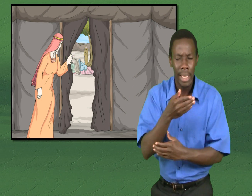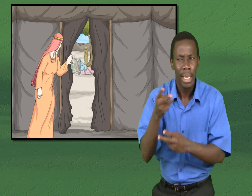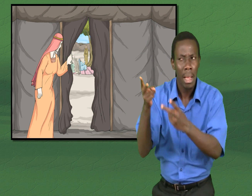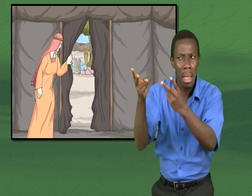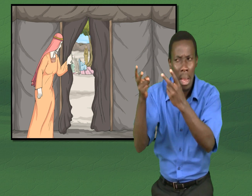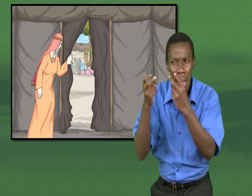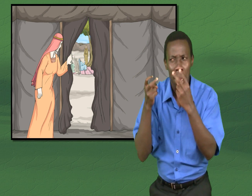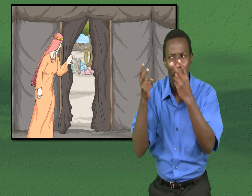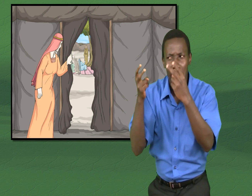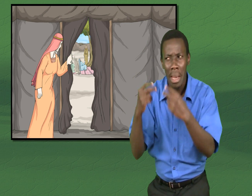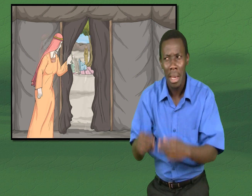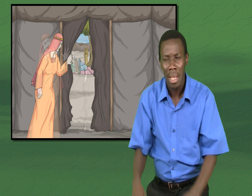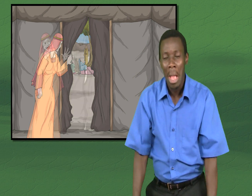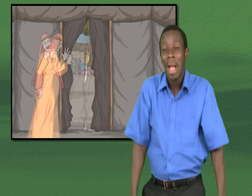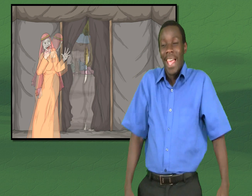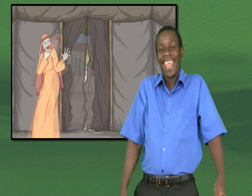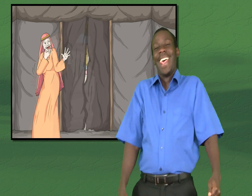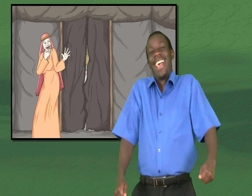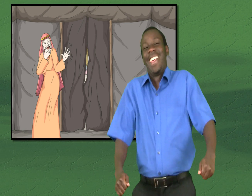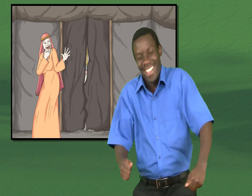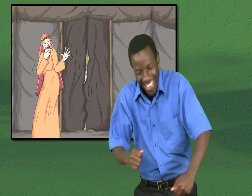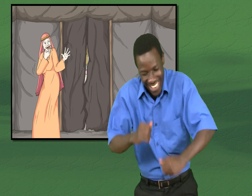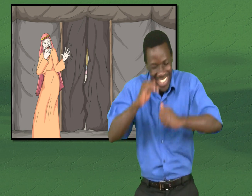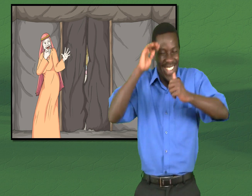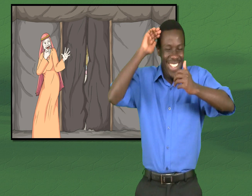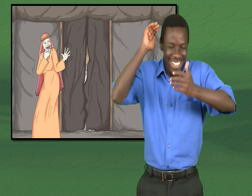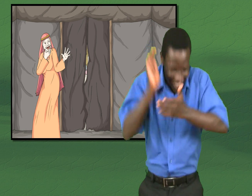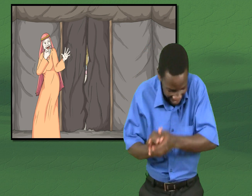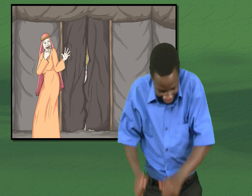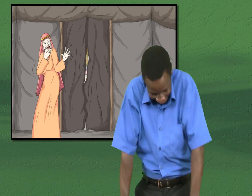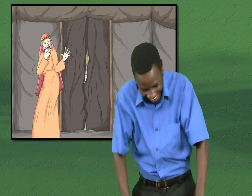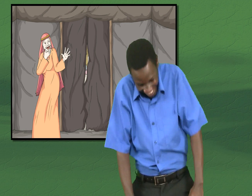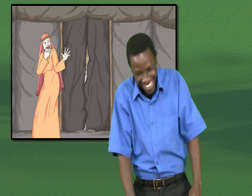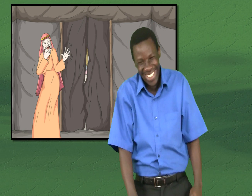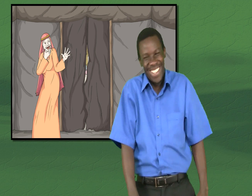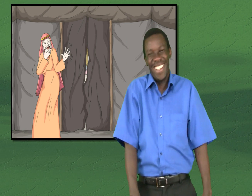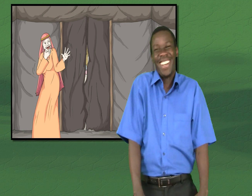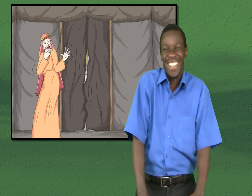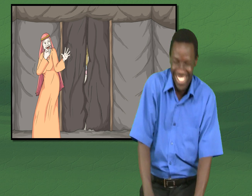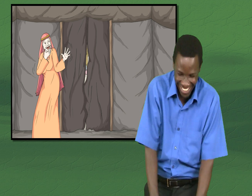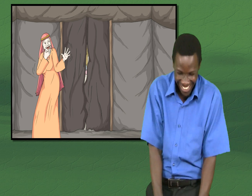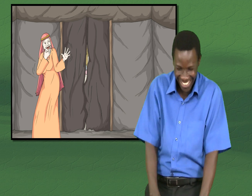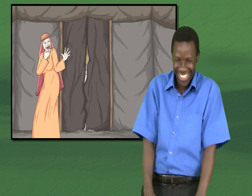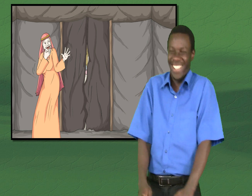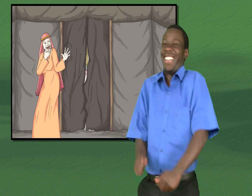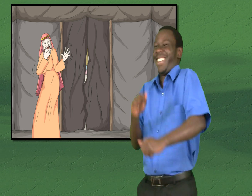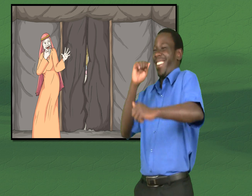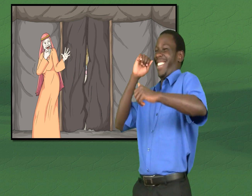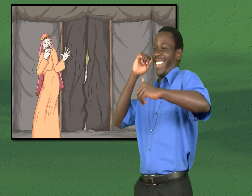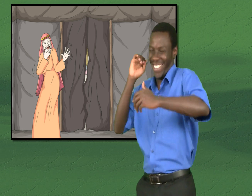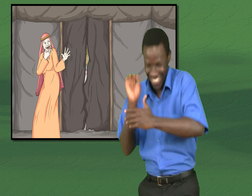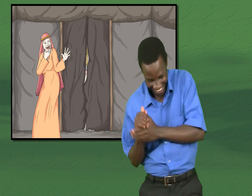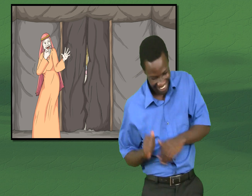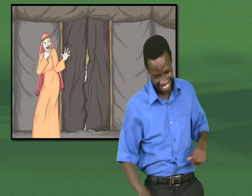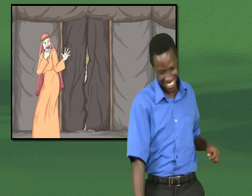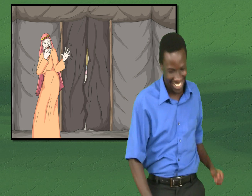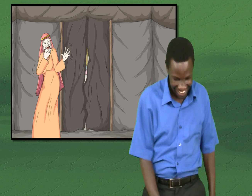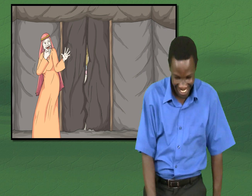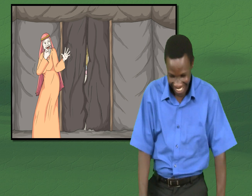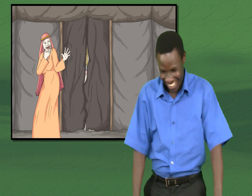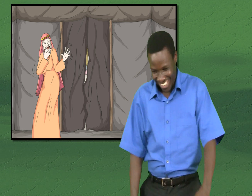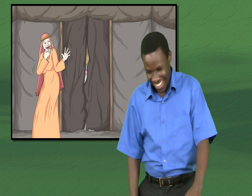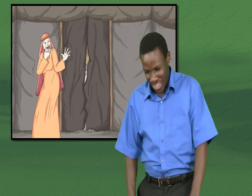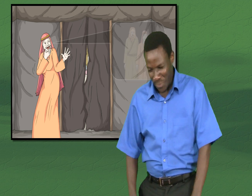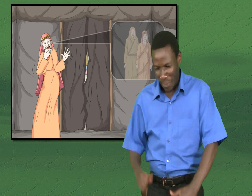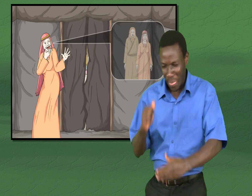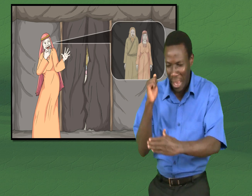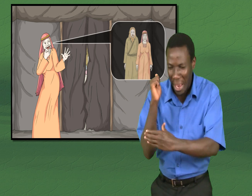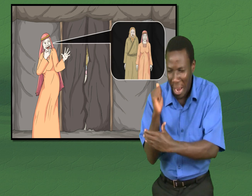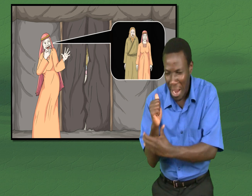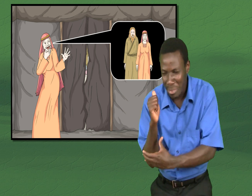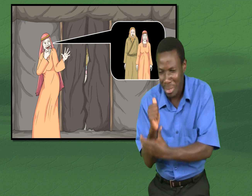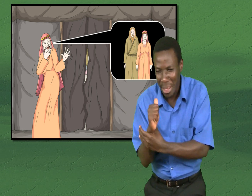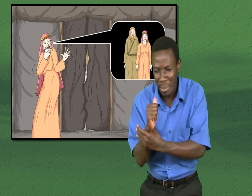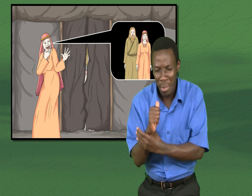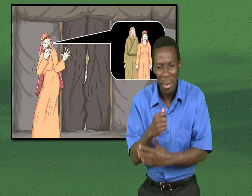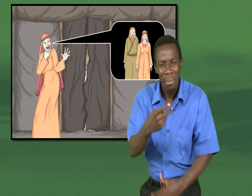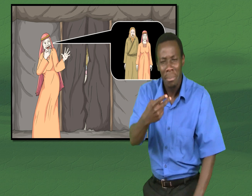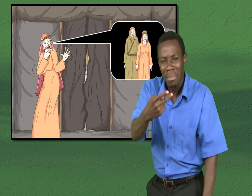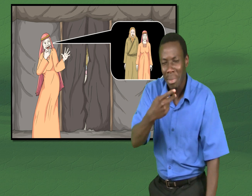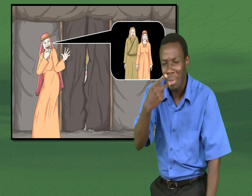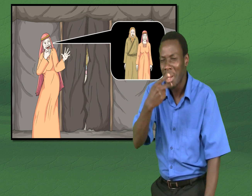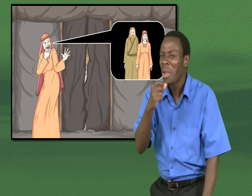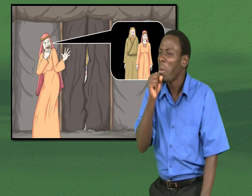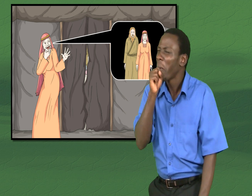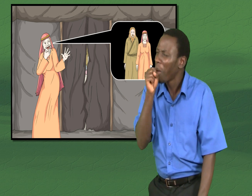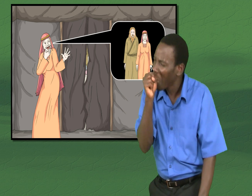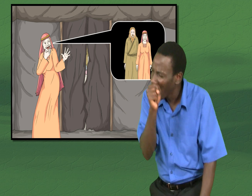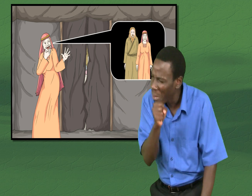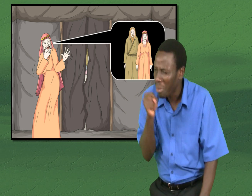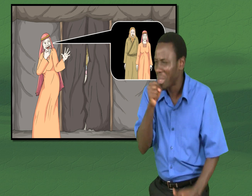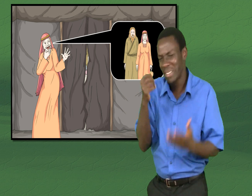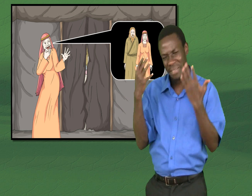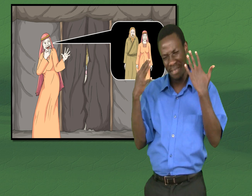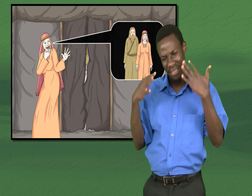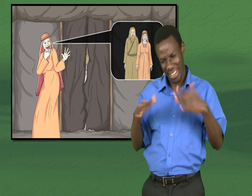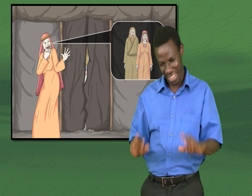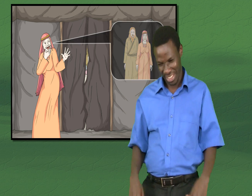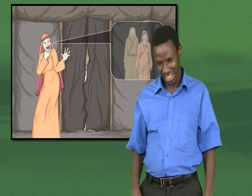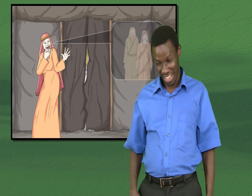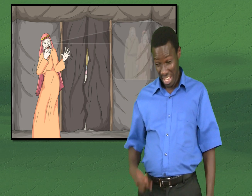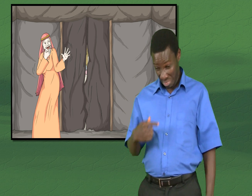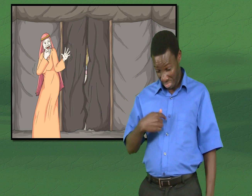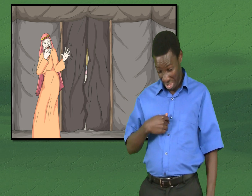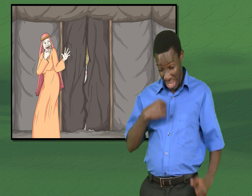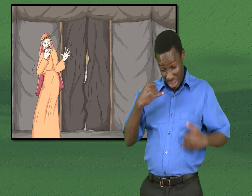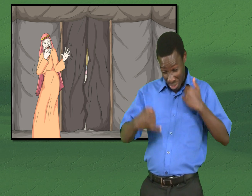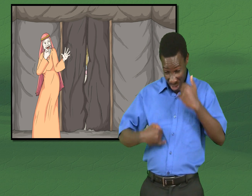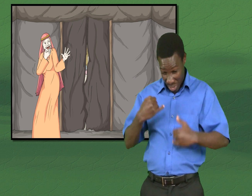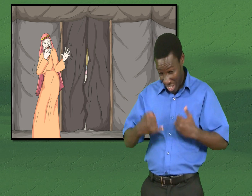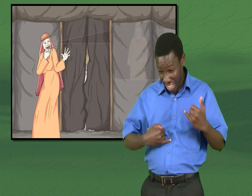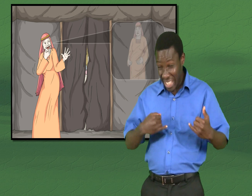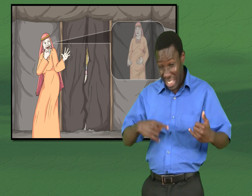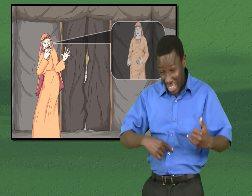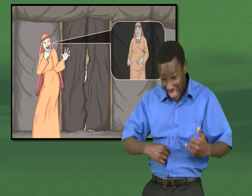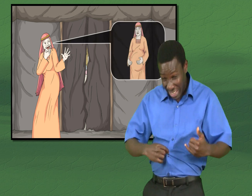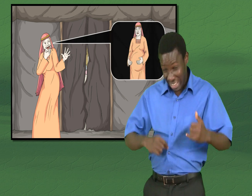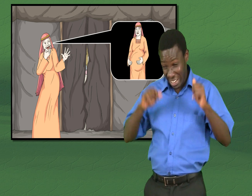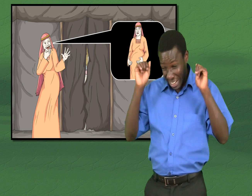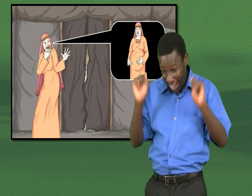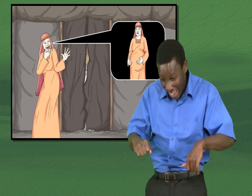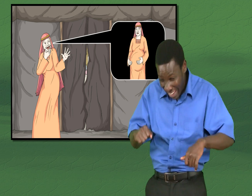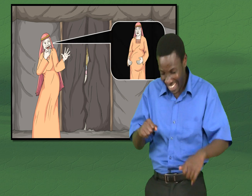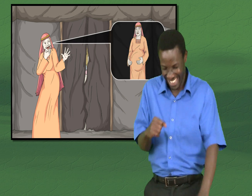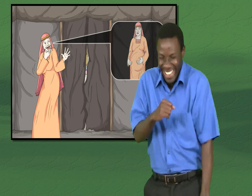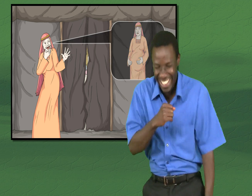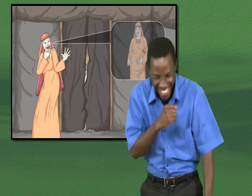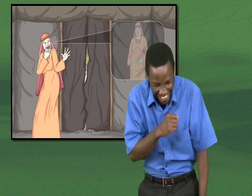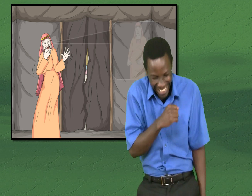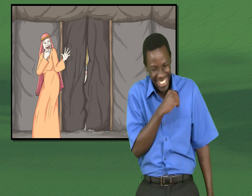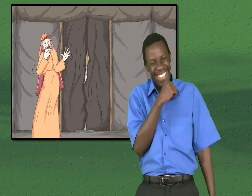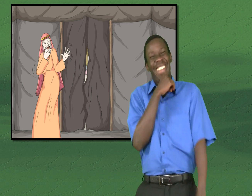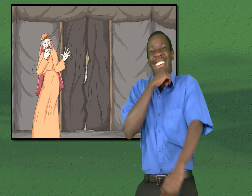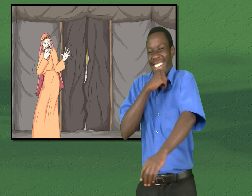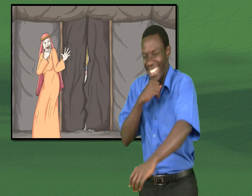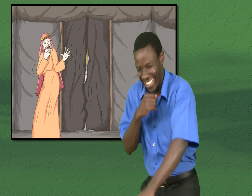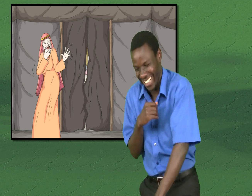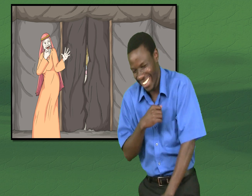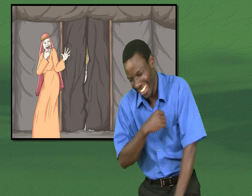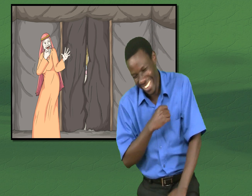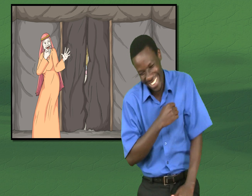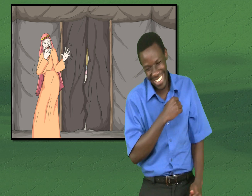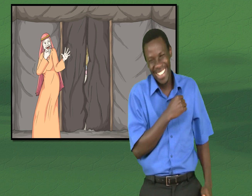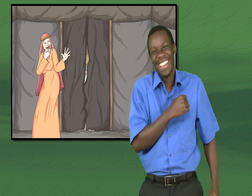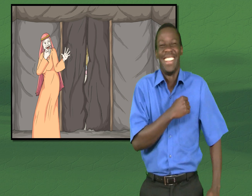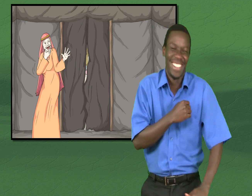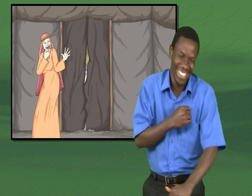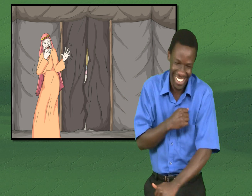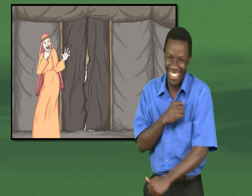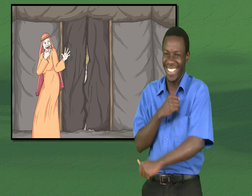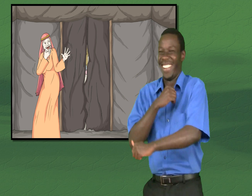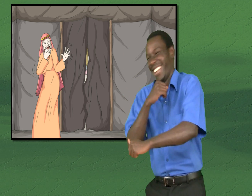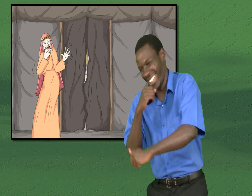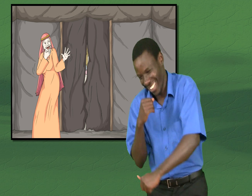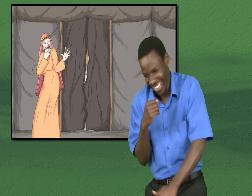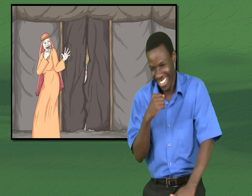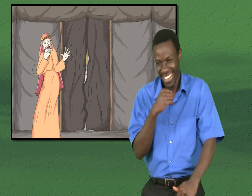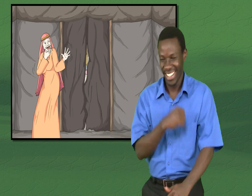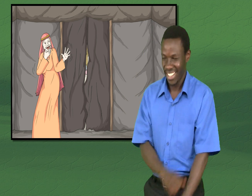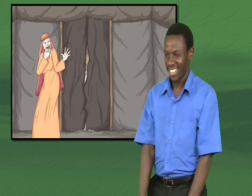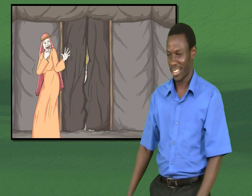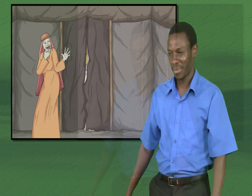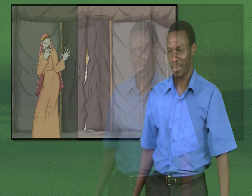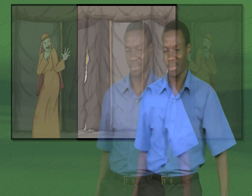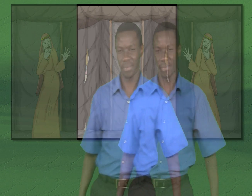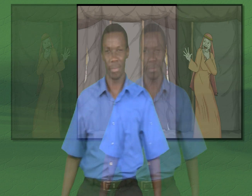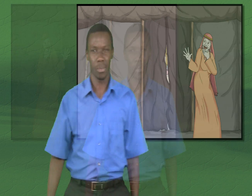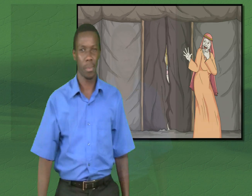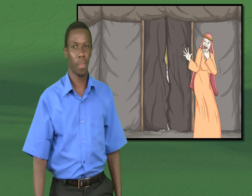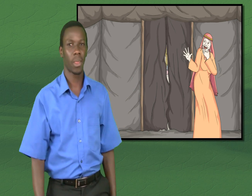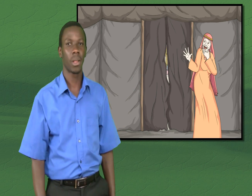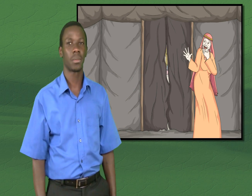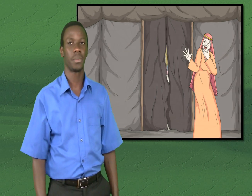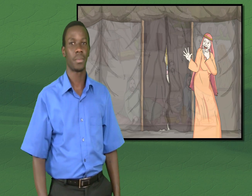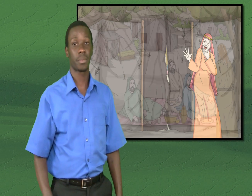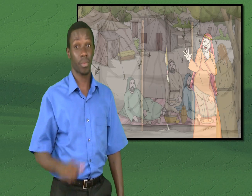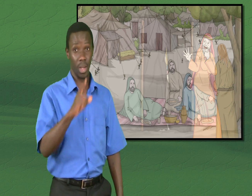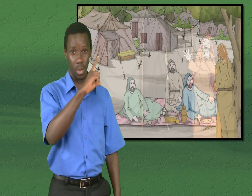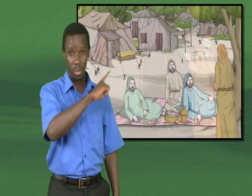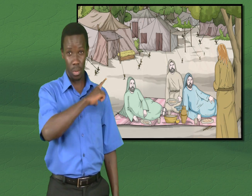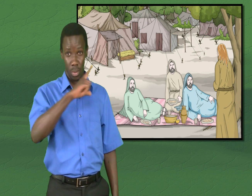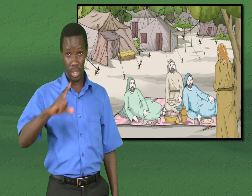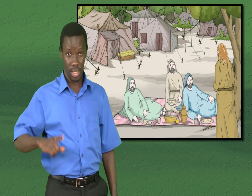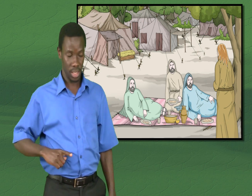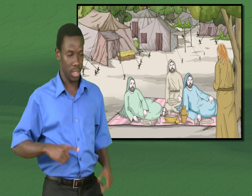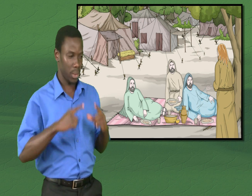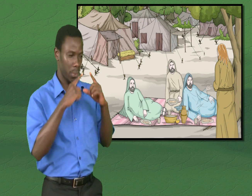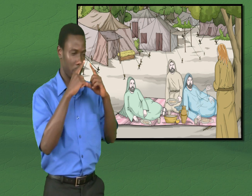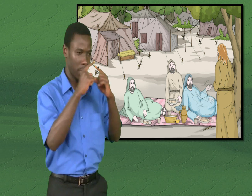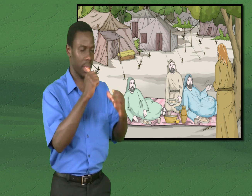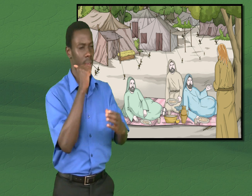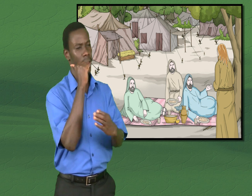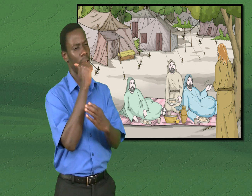So she laughed to herself, saying, “After I am worn out and my master is old, will I now have this pleasure?”